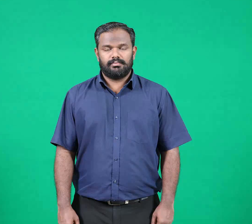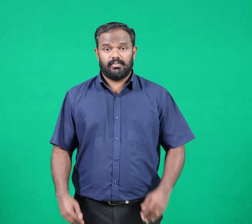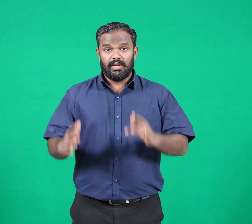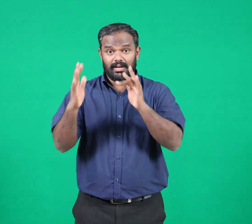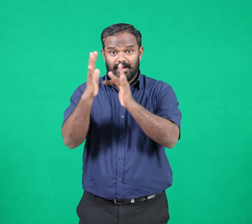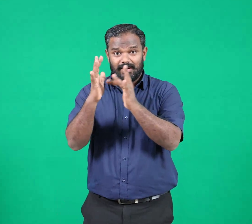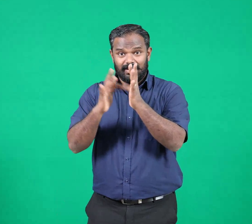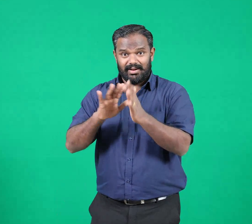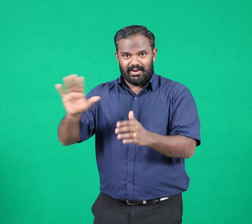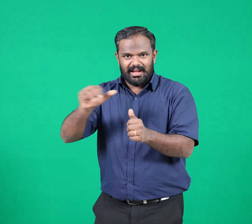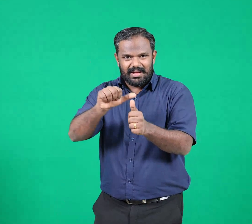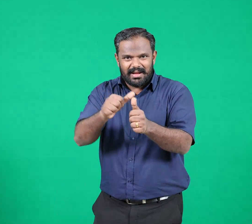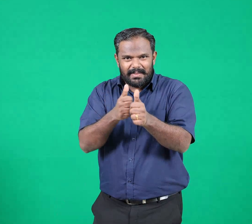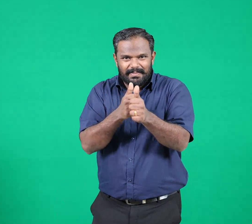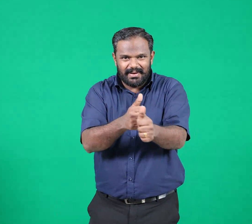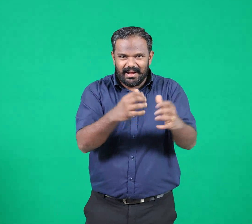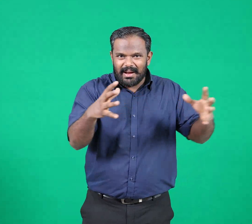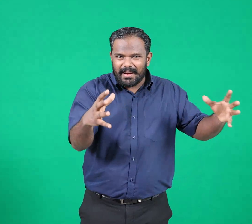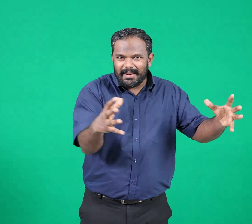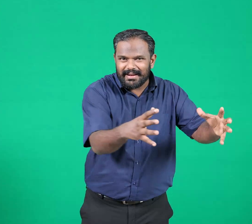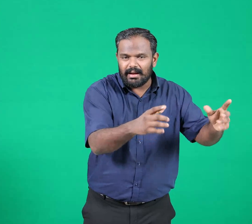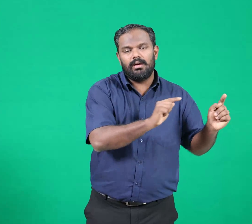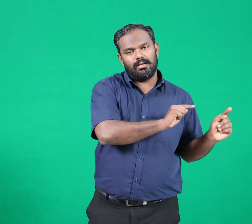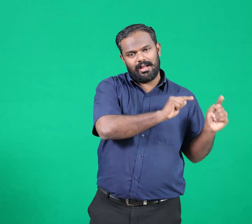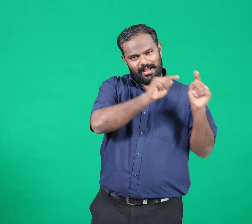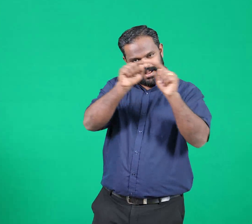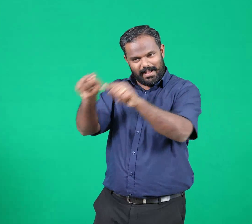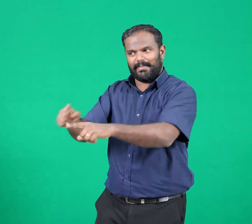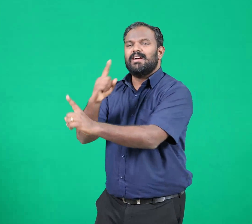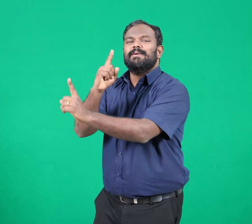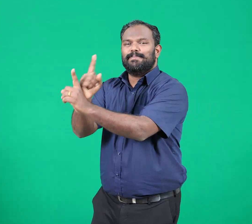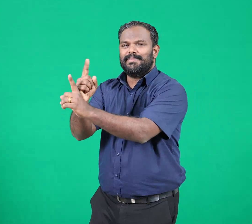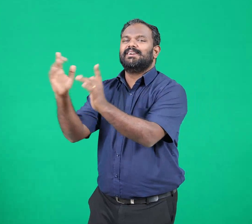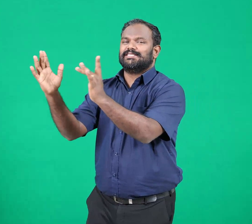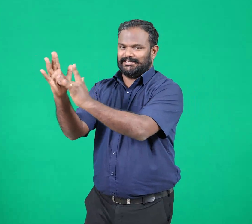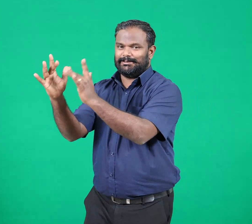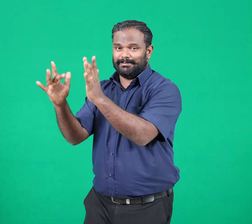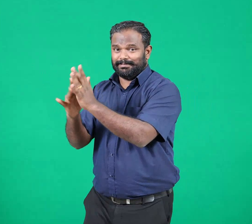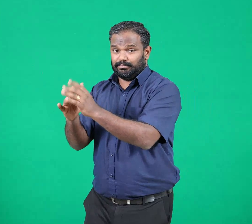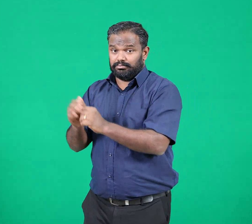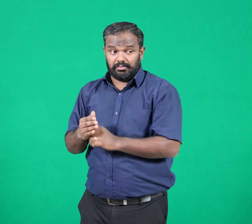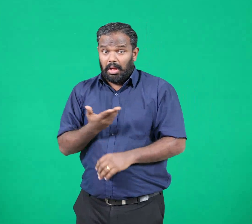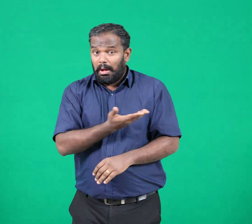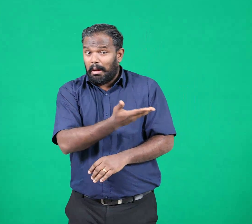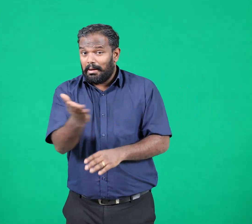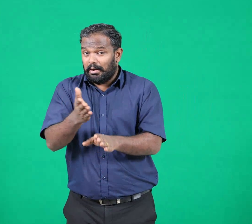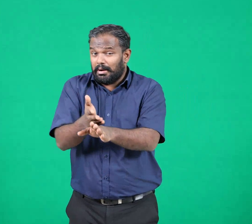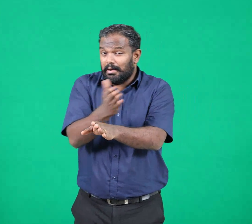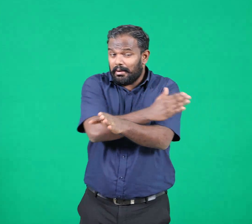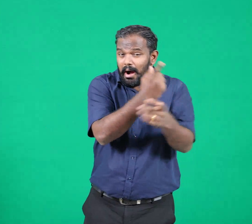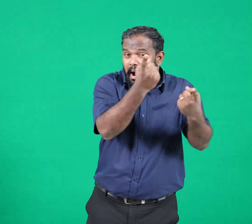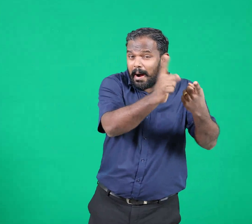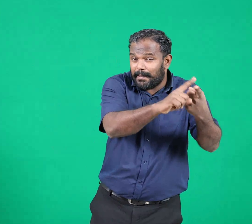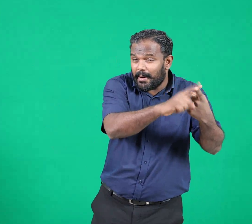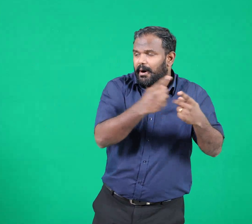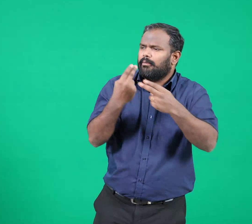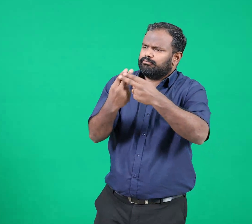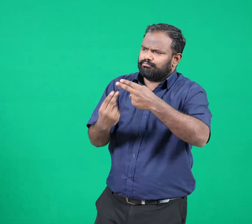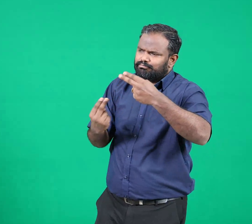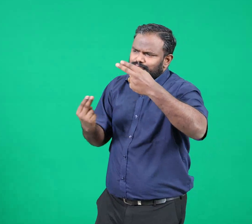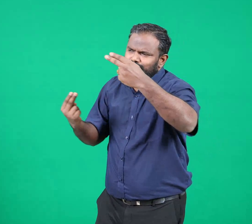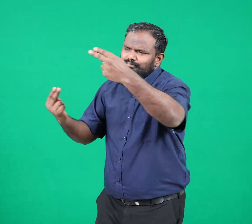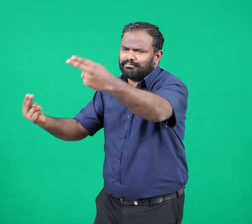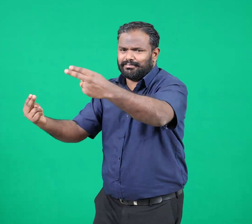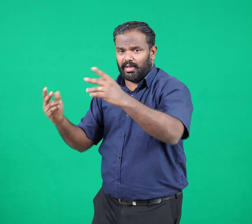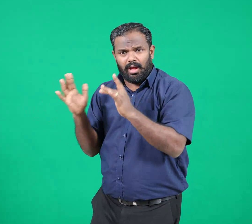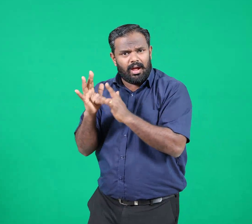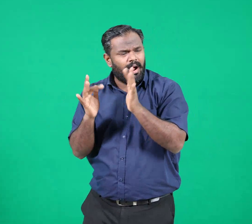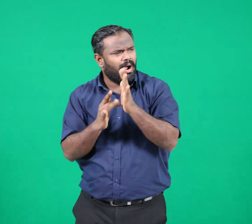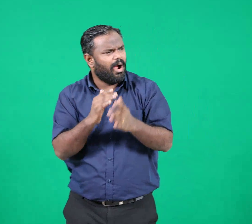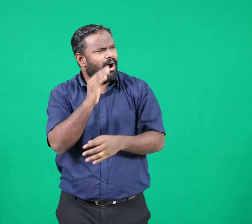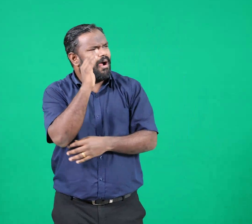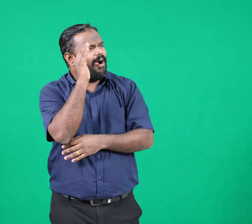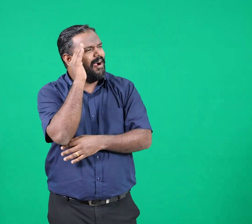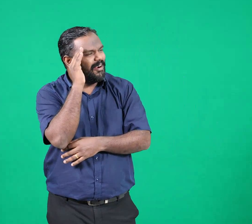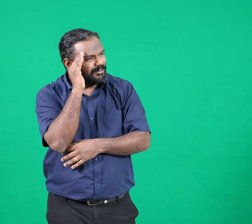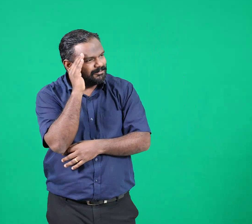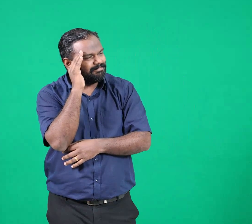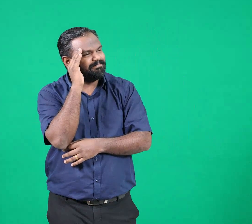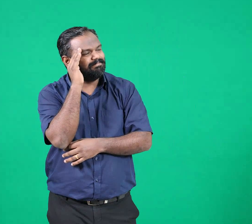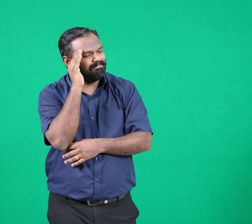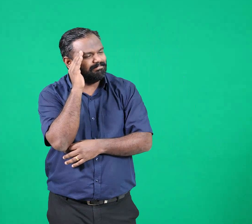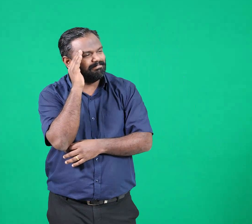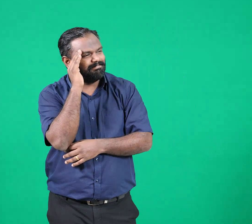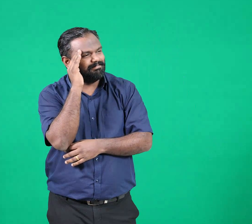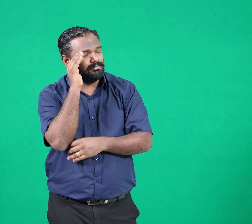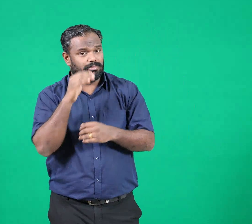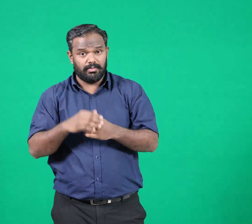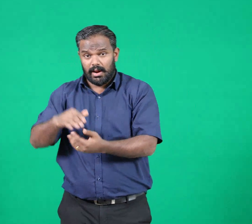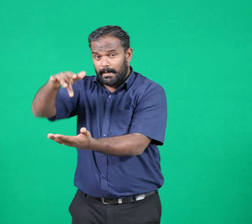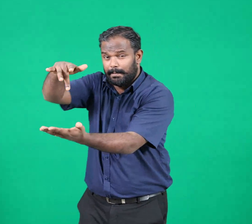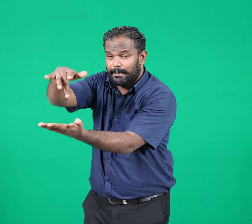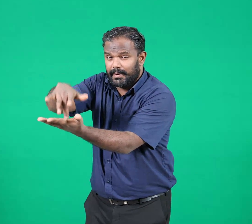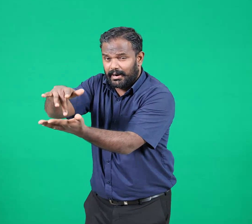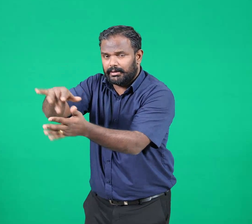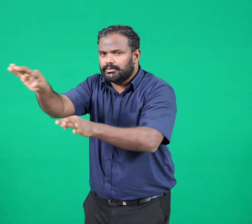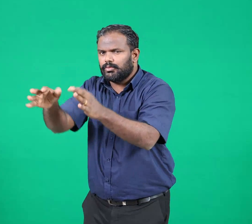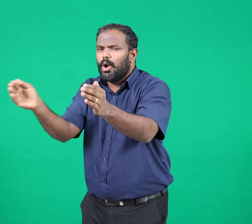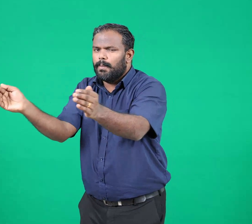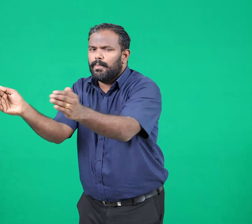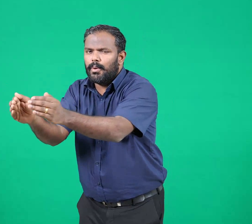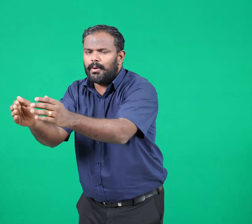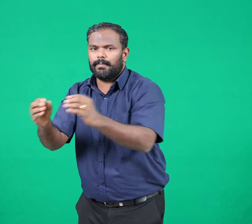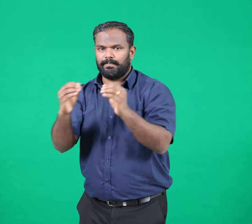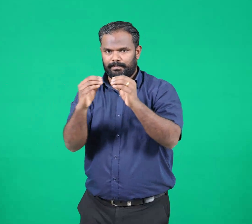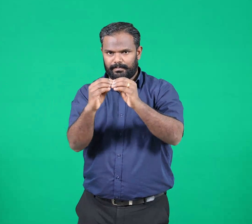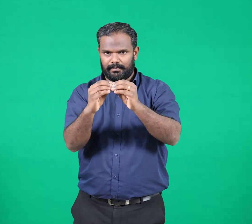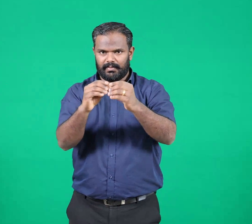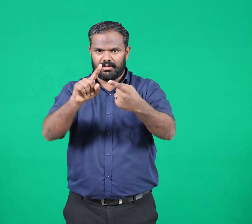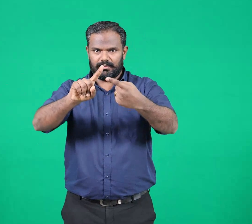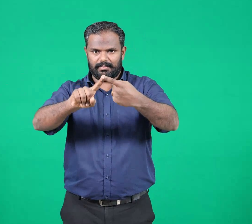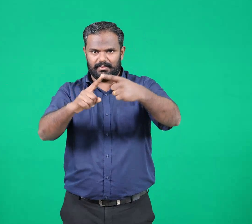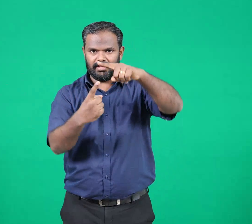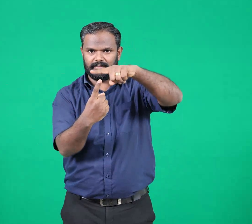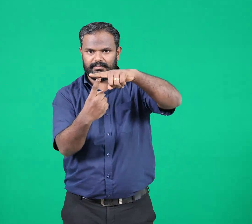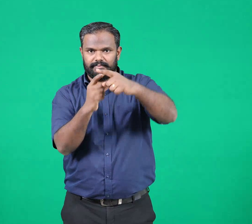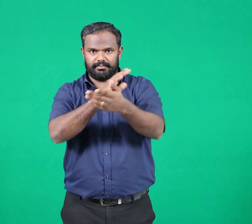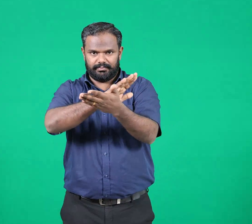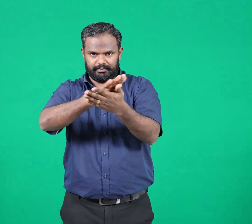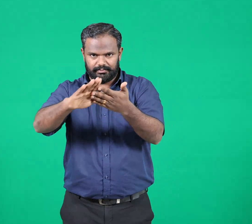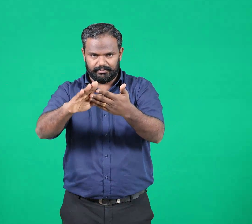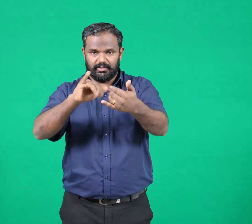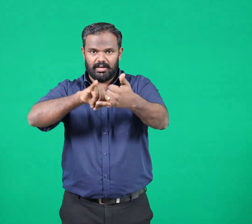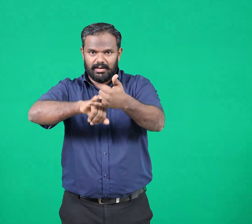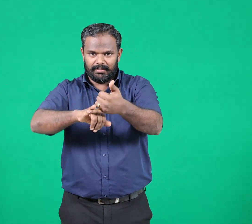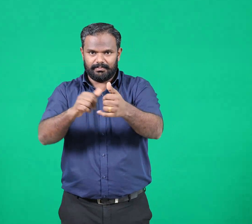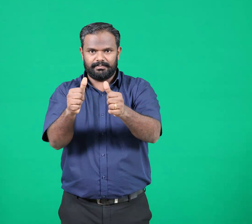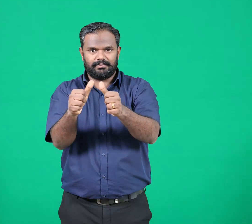Then the apostles returned and reported to Jesus all that they had done.